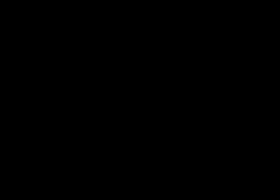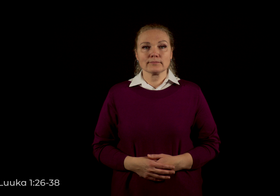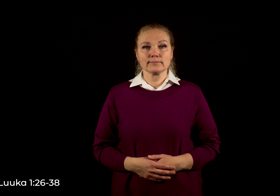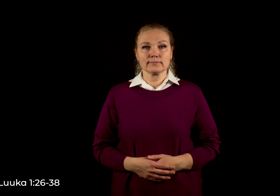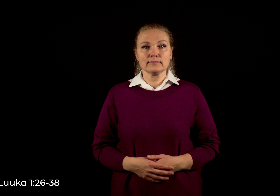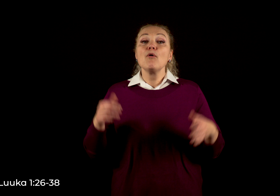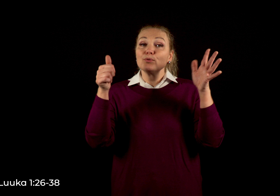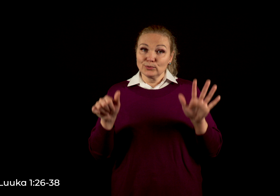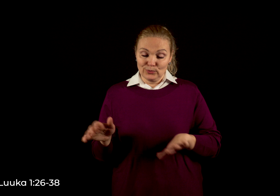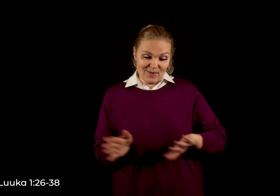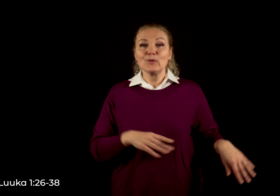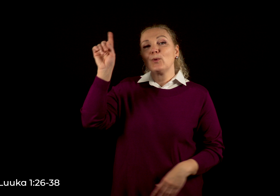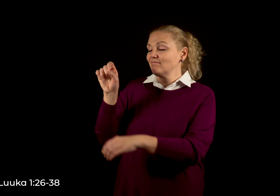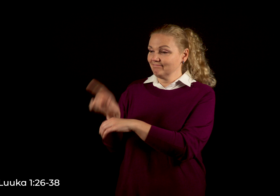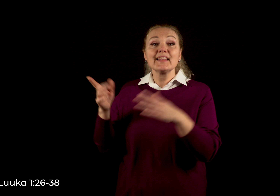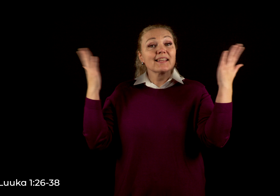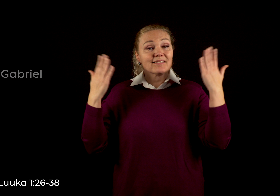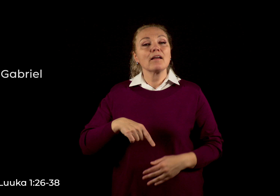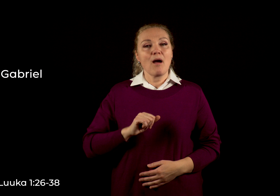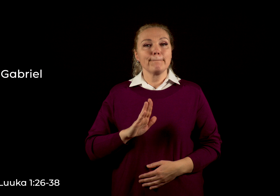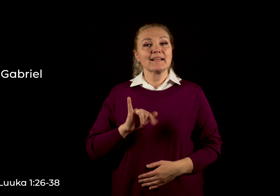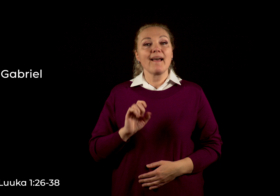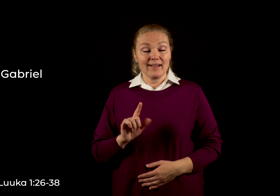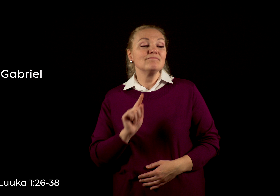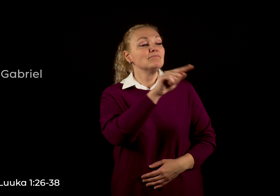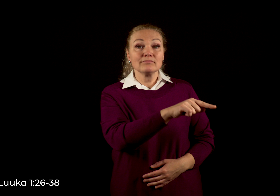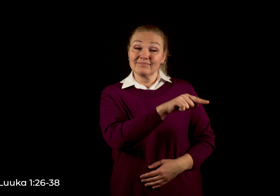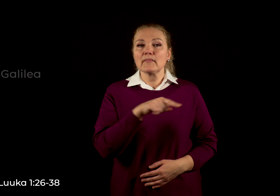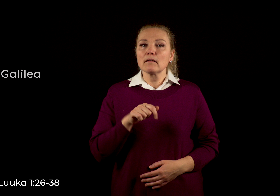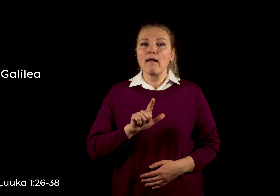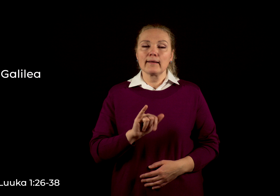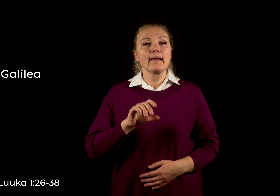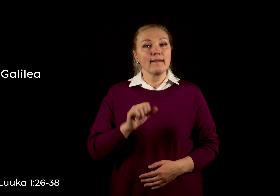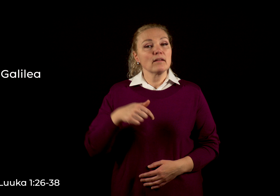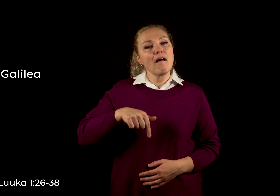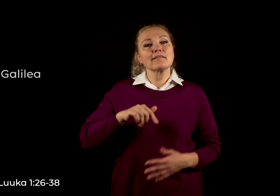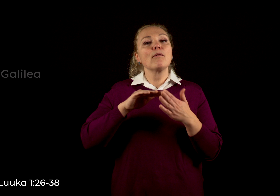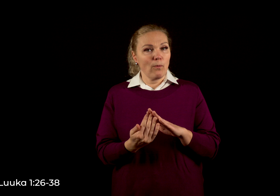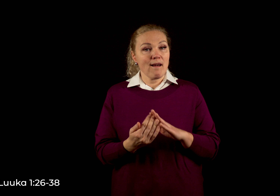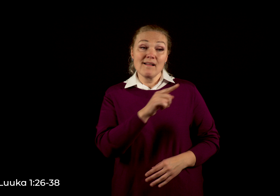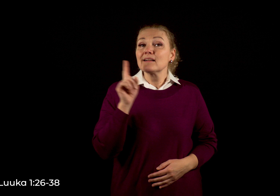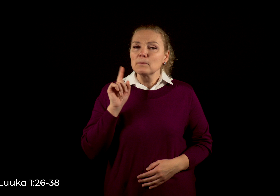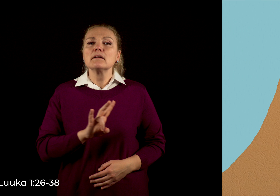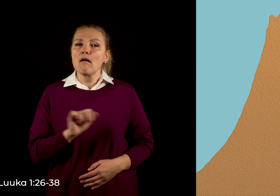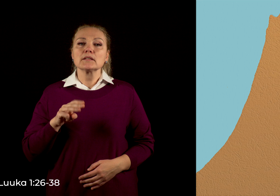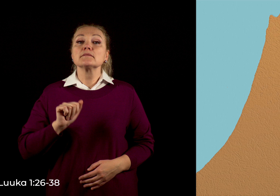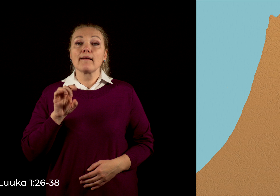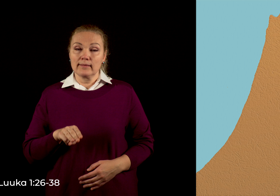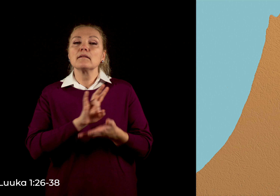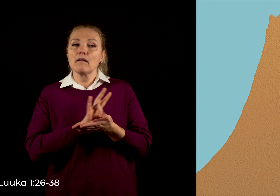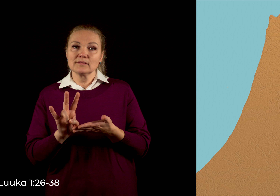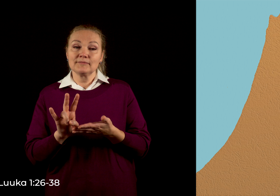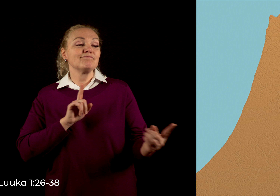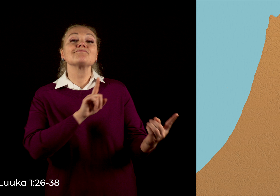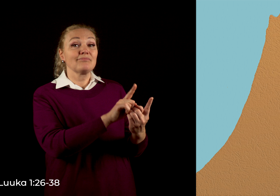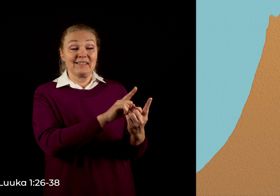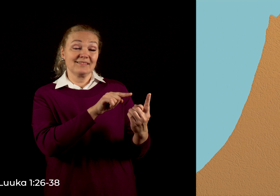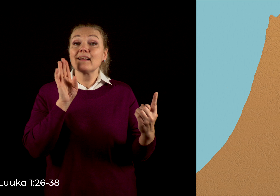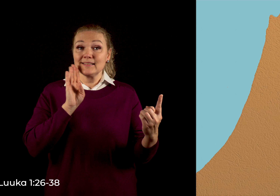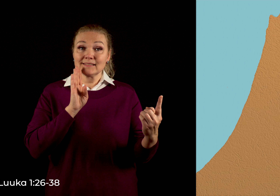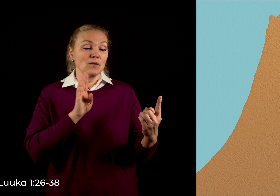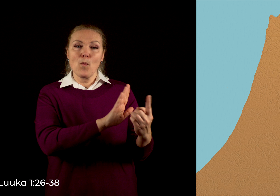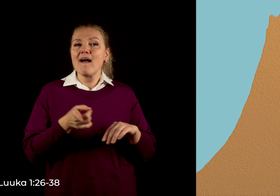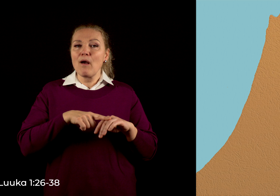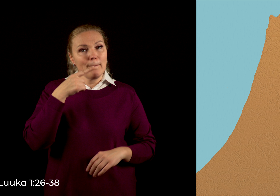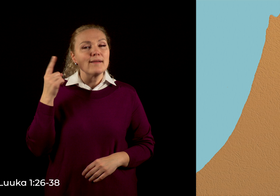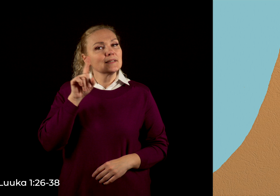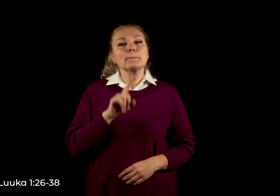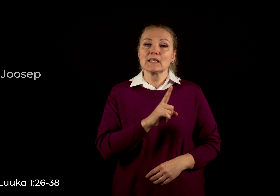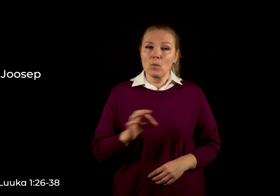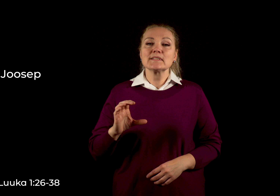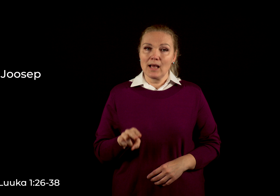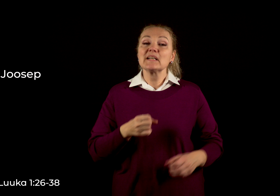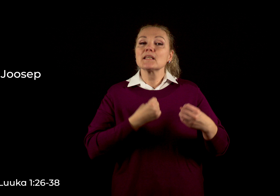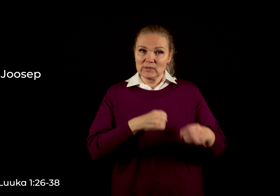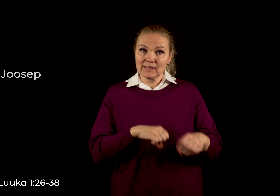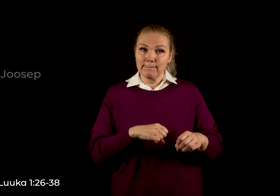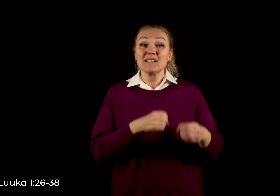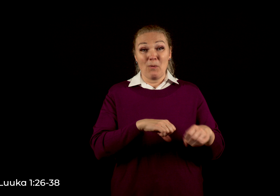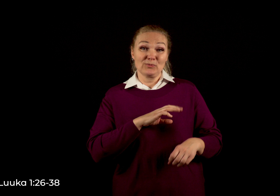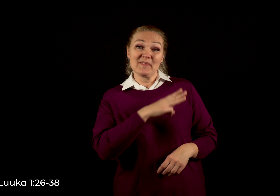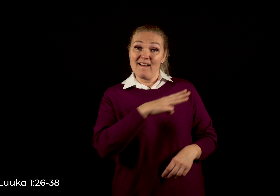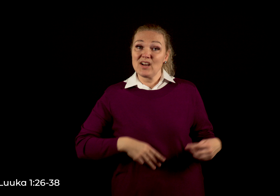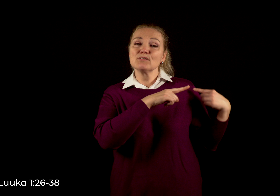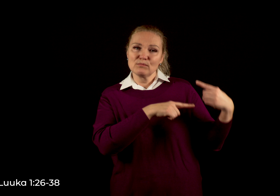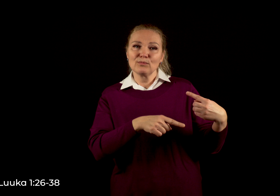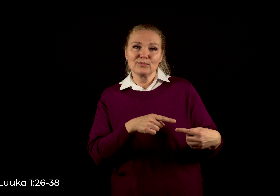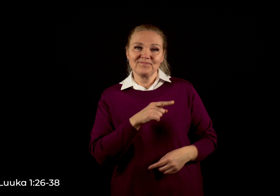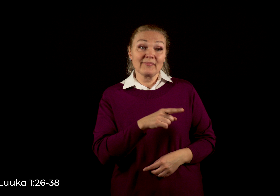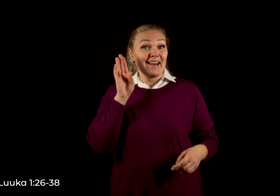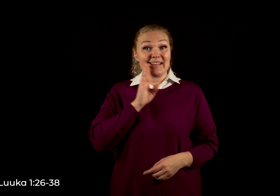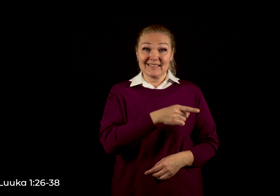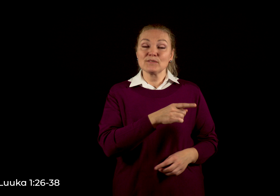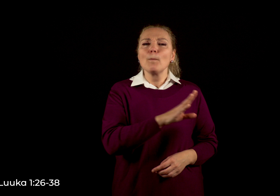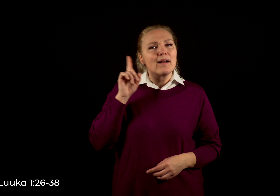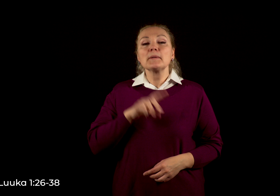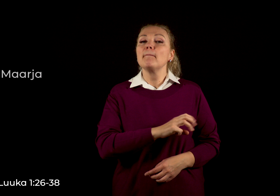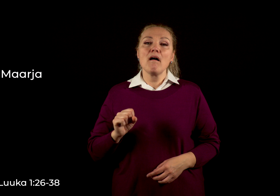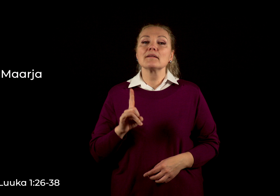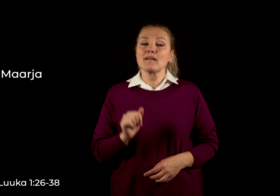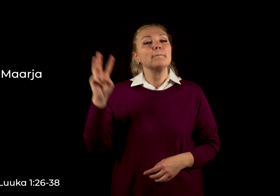In the sixth month, God sent the angel Gabriel to a town in Galilee called Nazareth, to a virgin pledged in marriage to a man named Joseph, who was of the house of David.